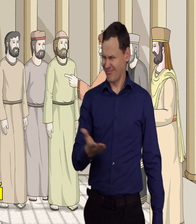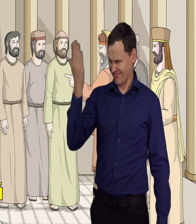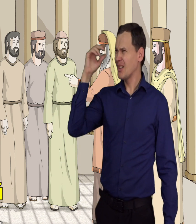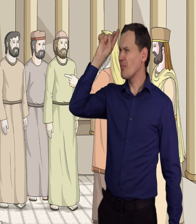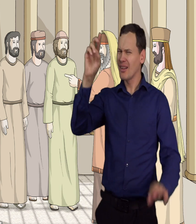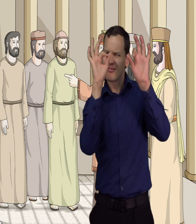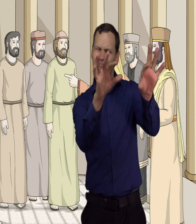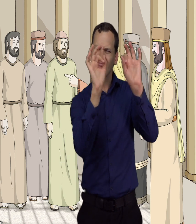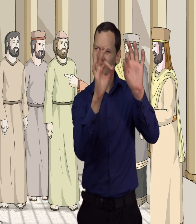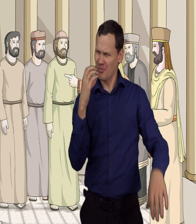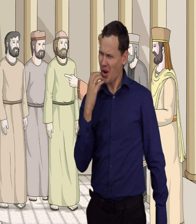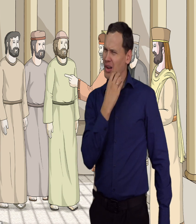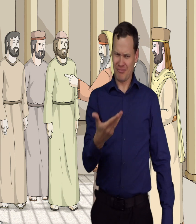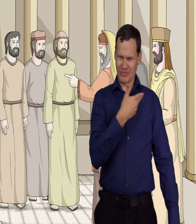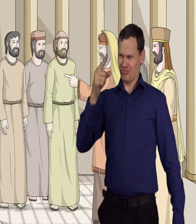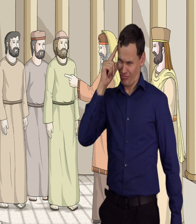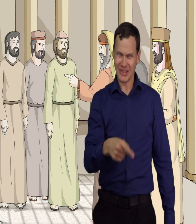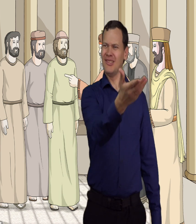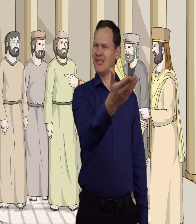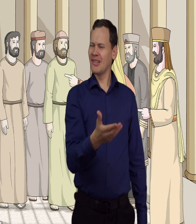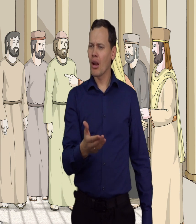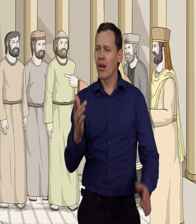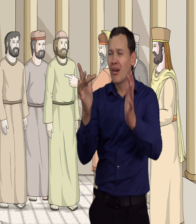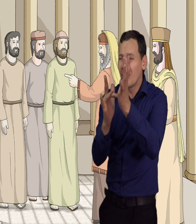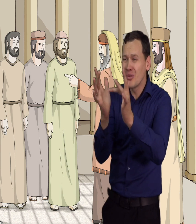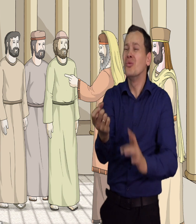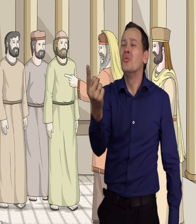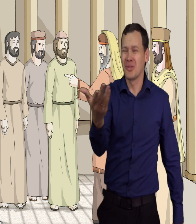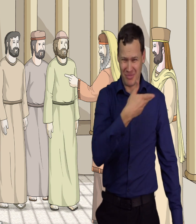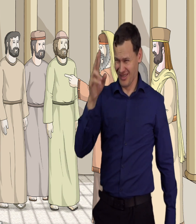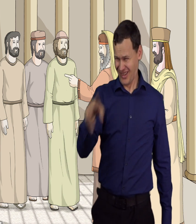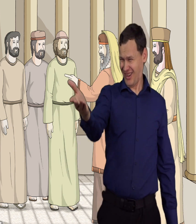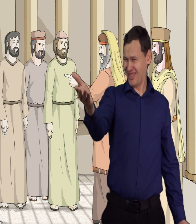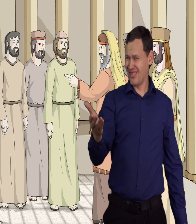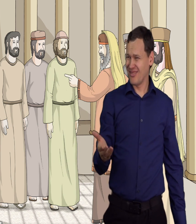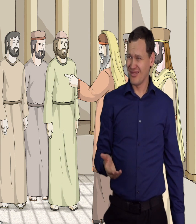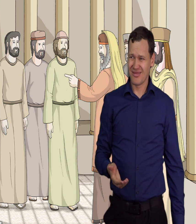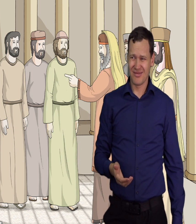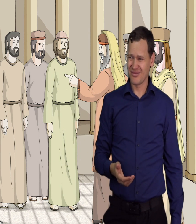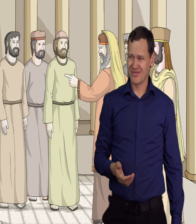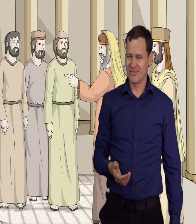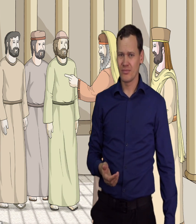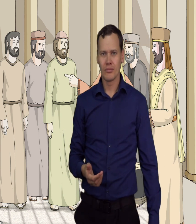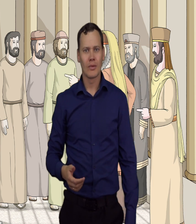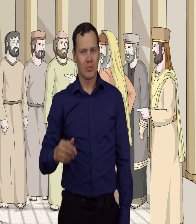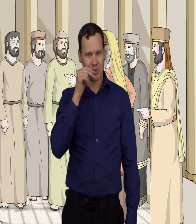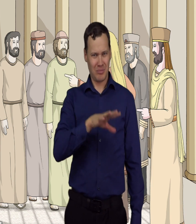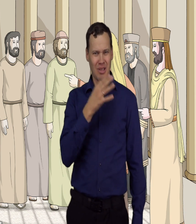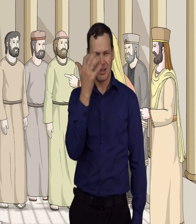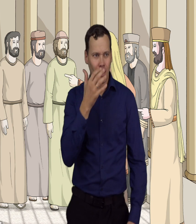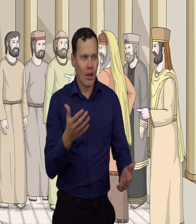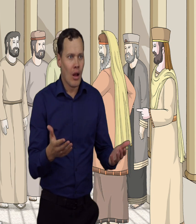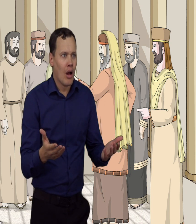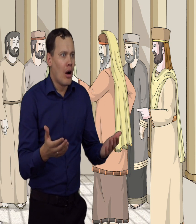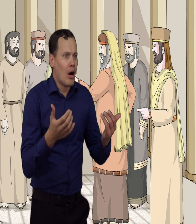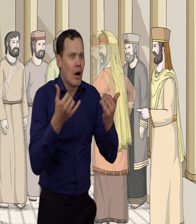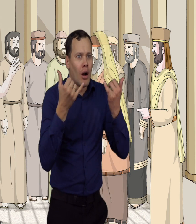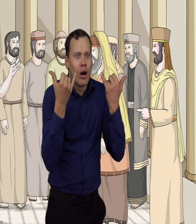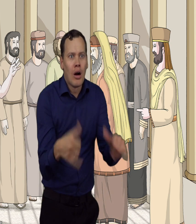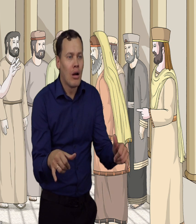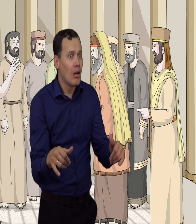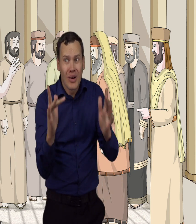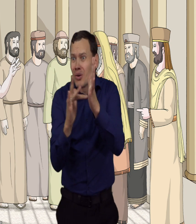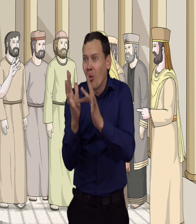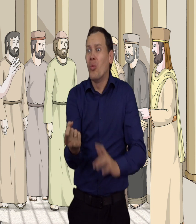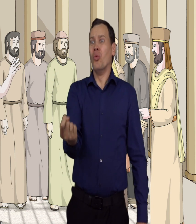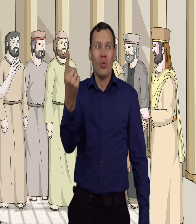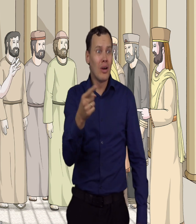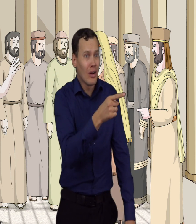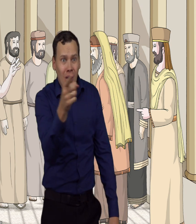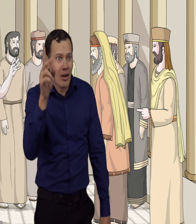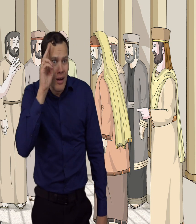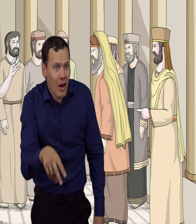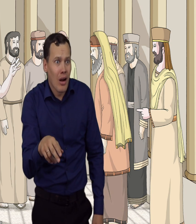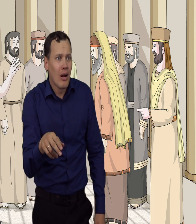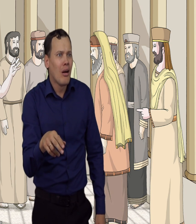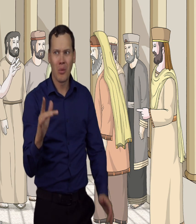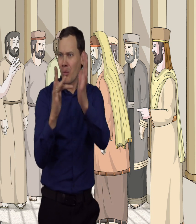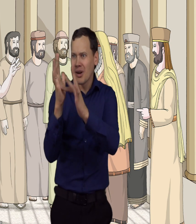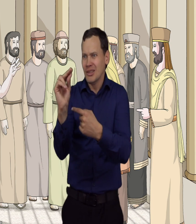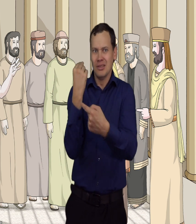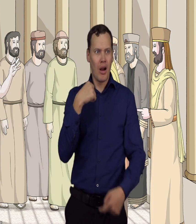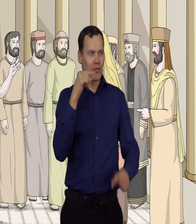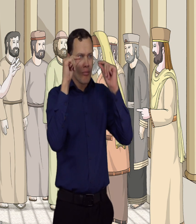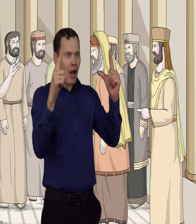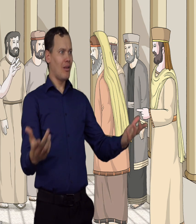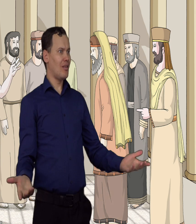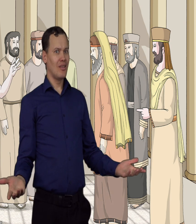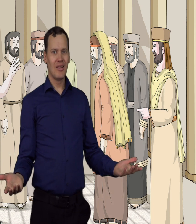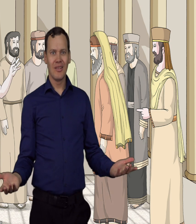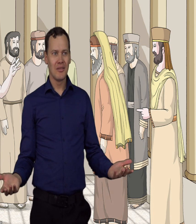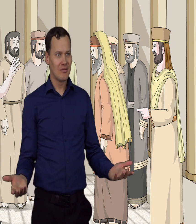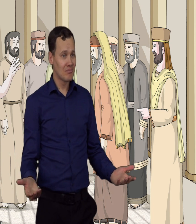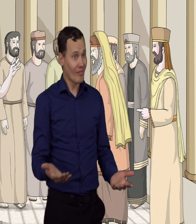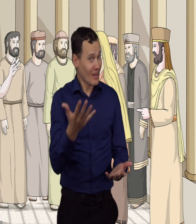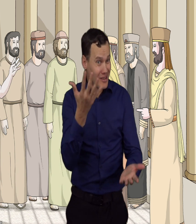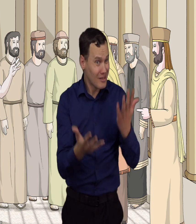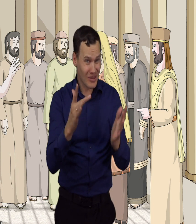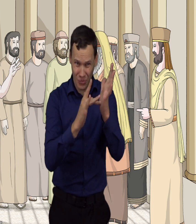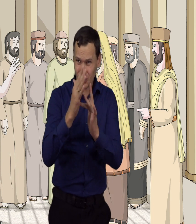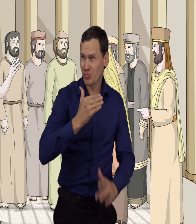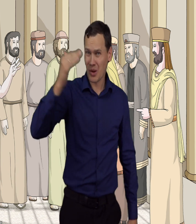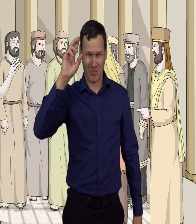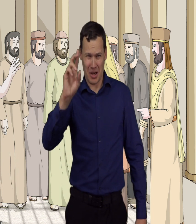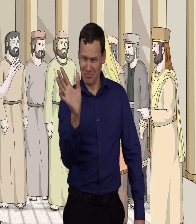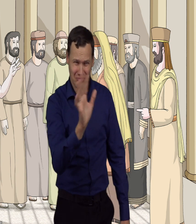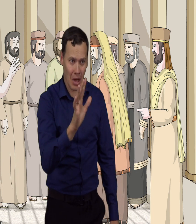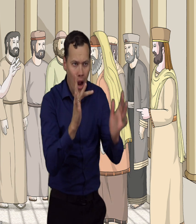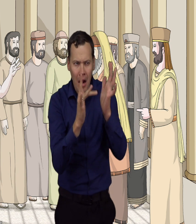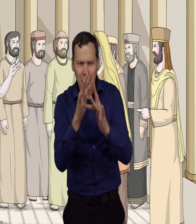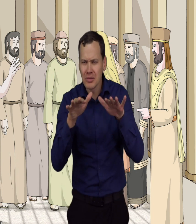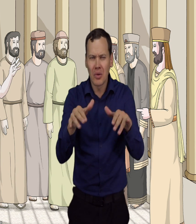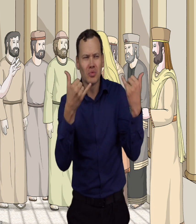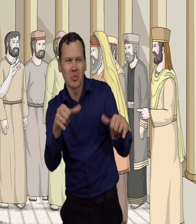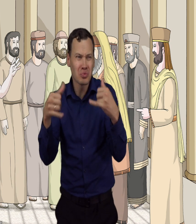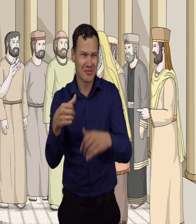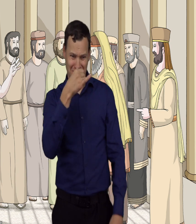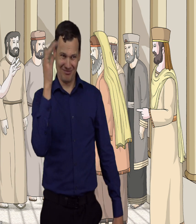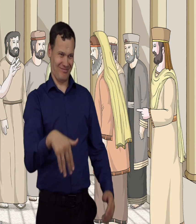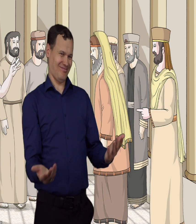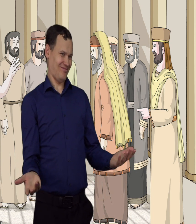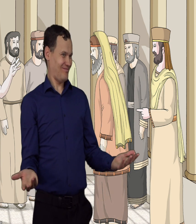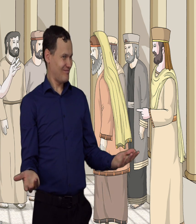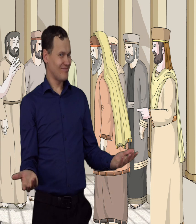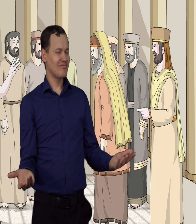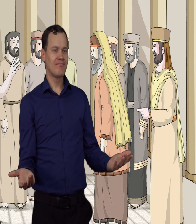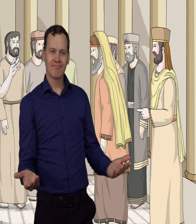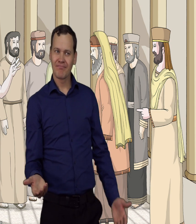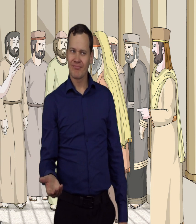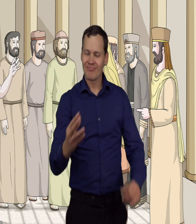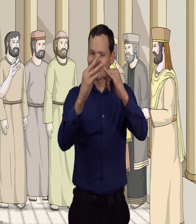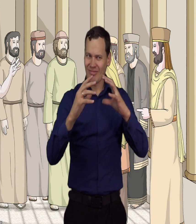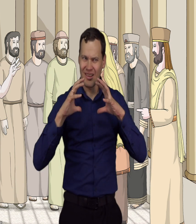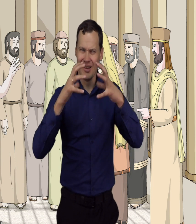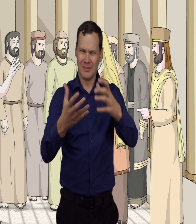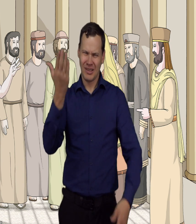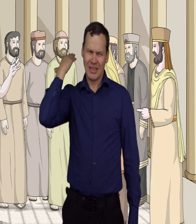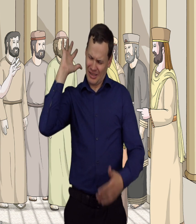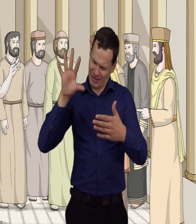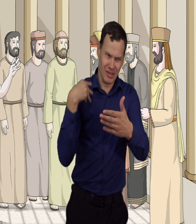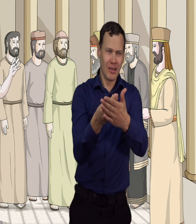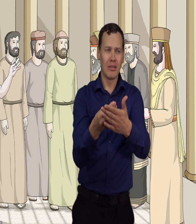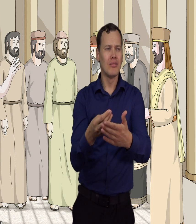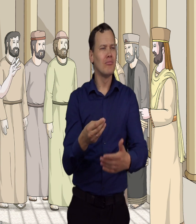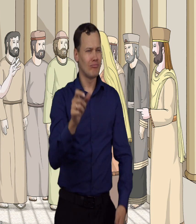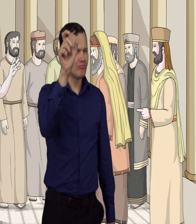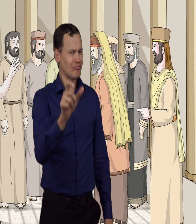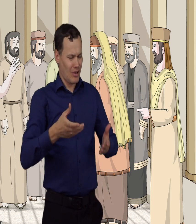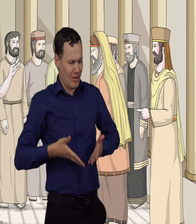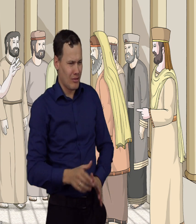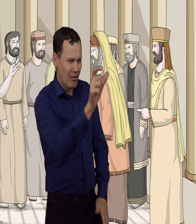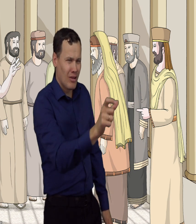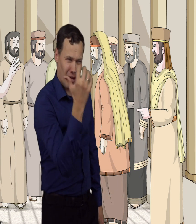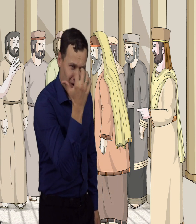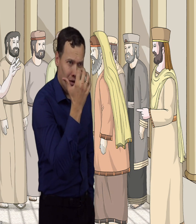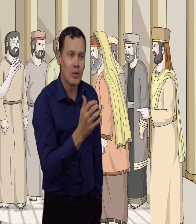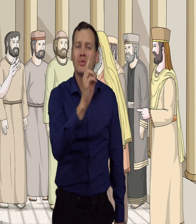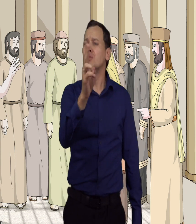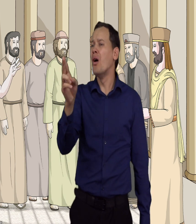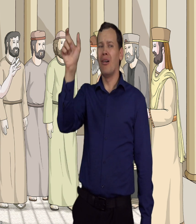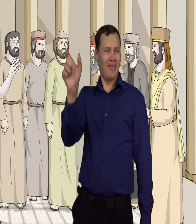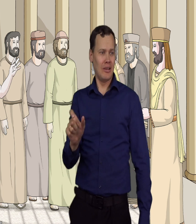We know that God spoke to Moses, but we do not know where this man is from.” “That is remarkable indeed!” the man said. “You do not know where He is from, and yet He opened my eyes.